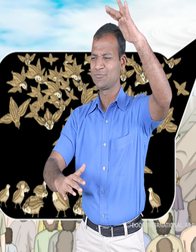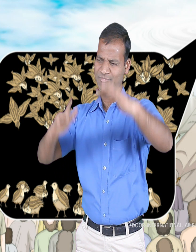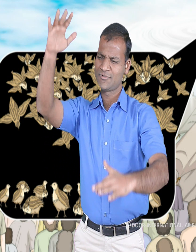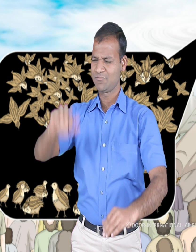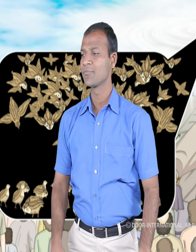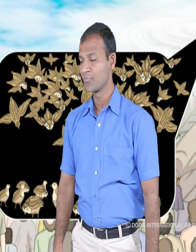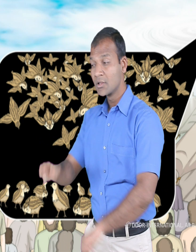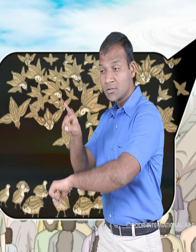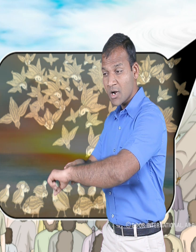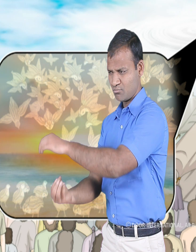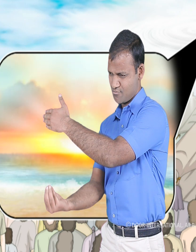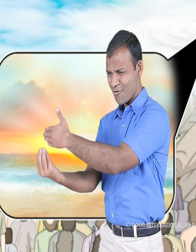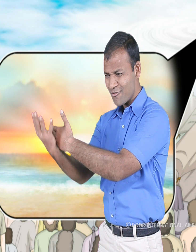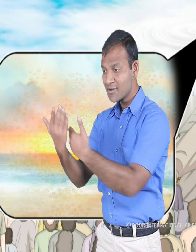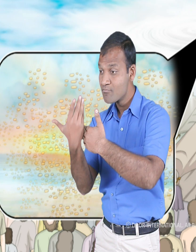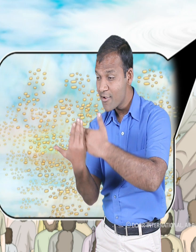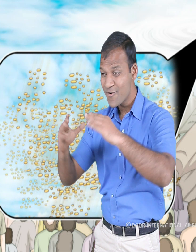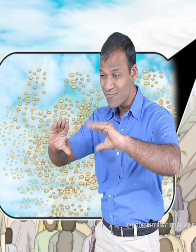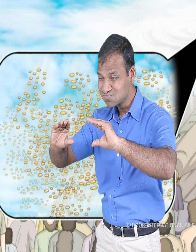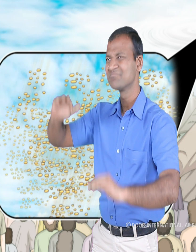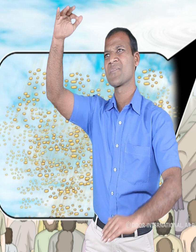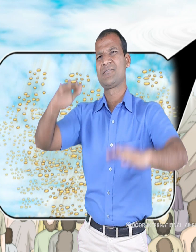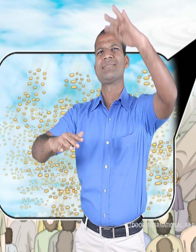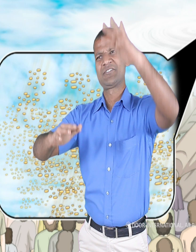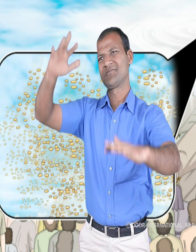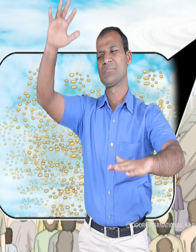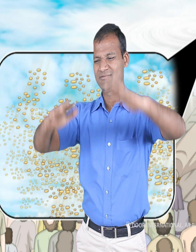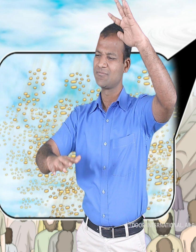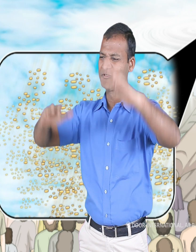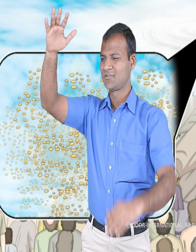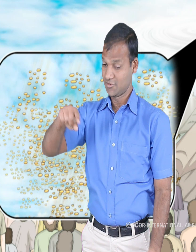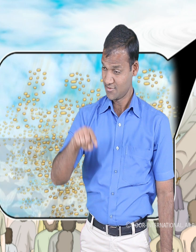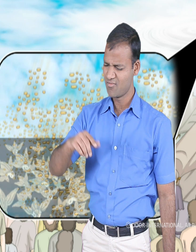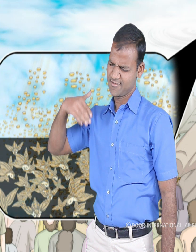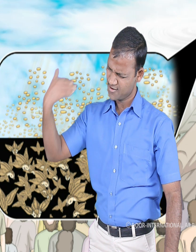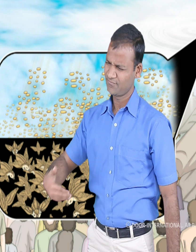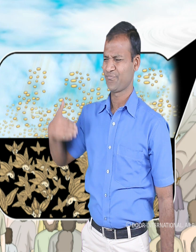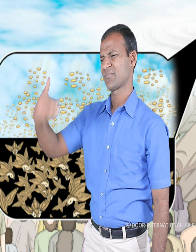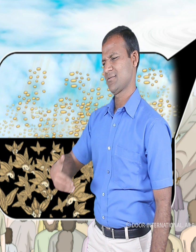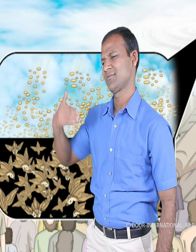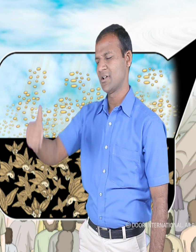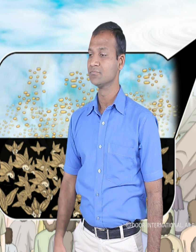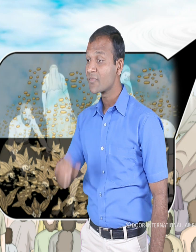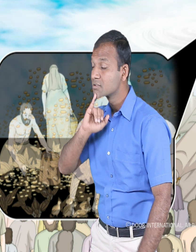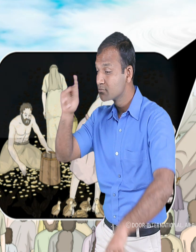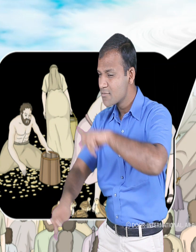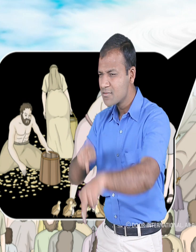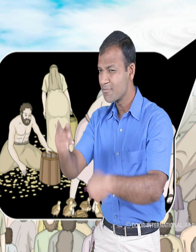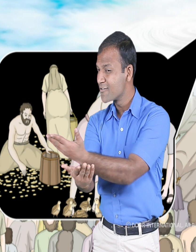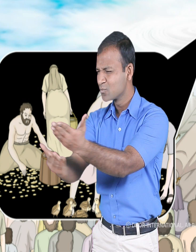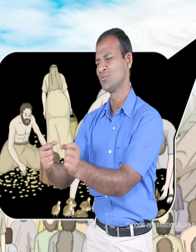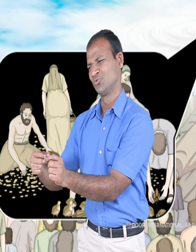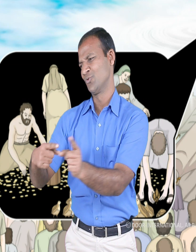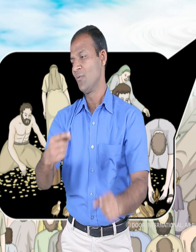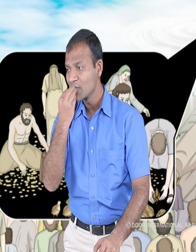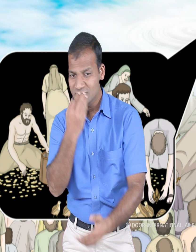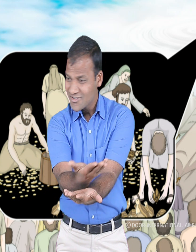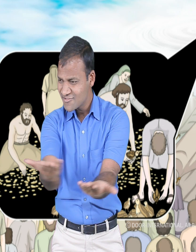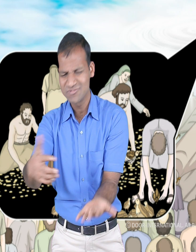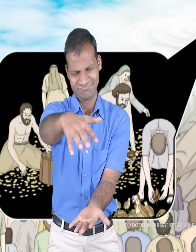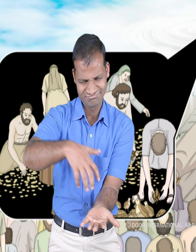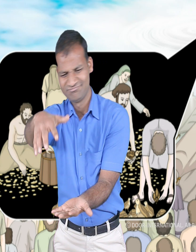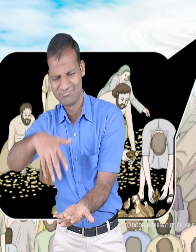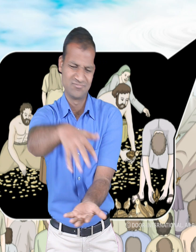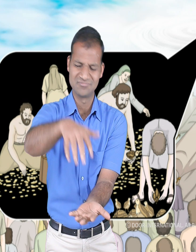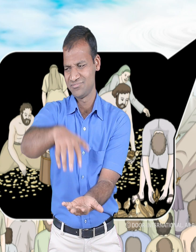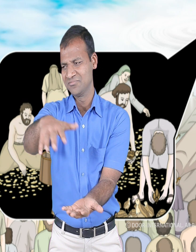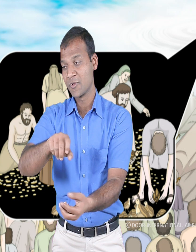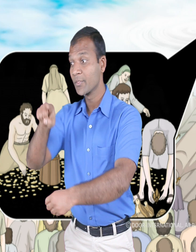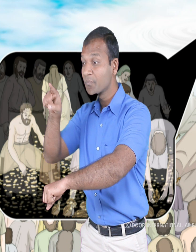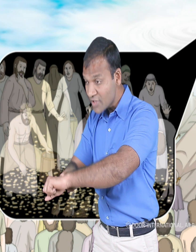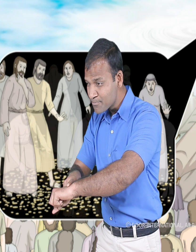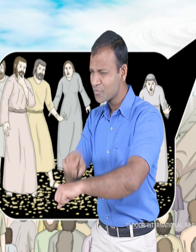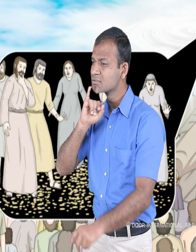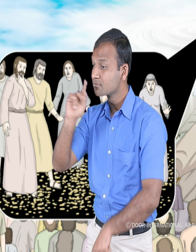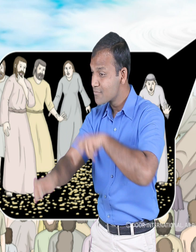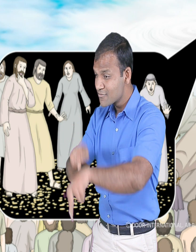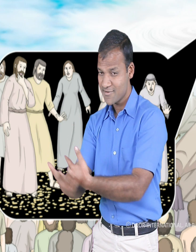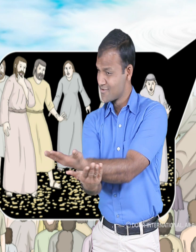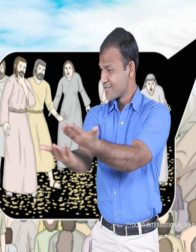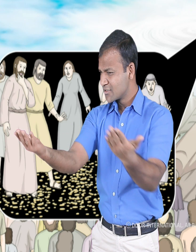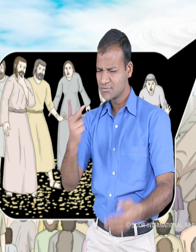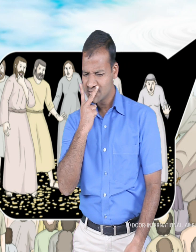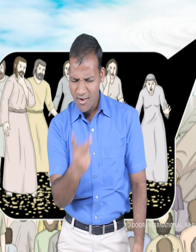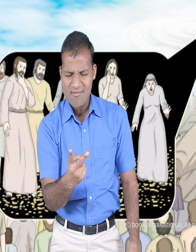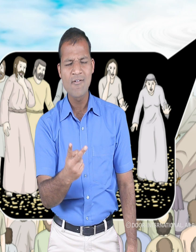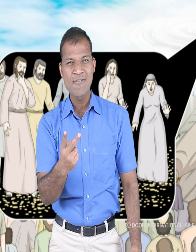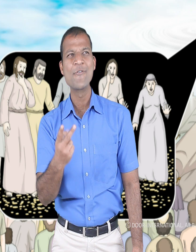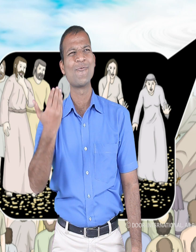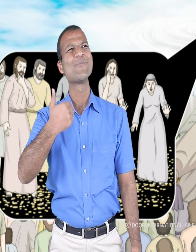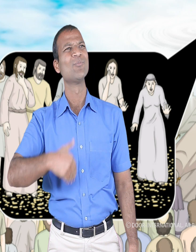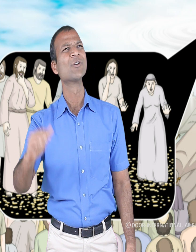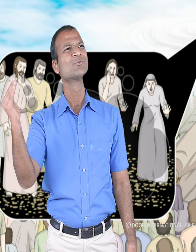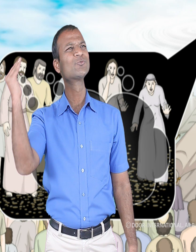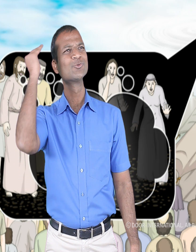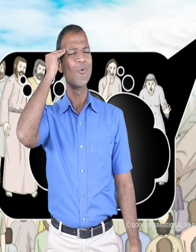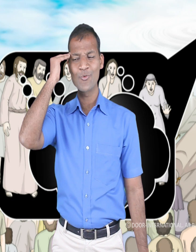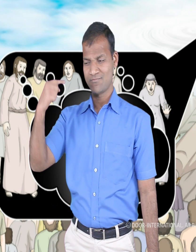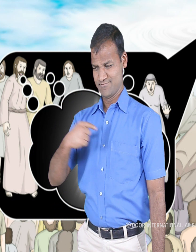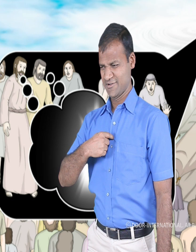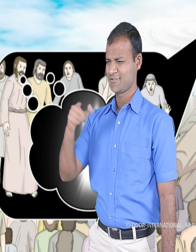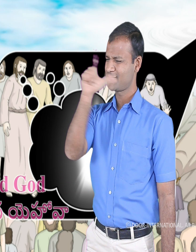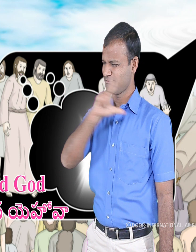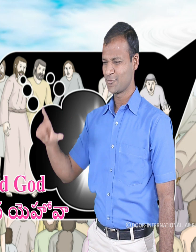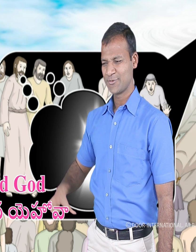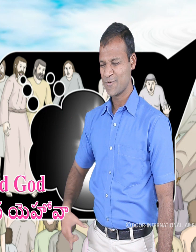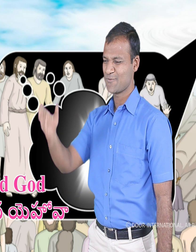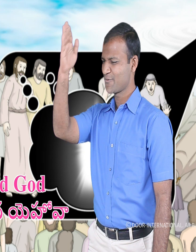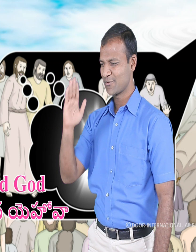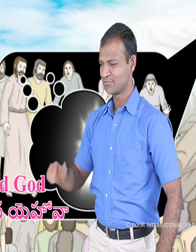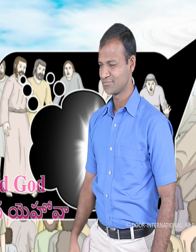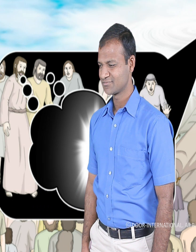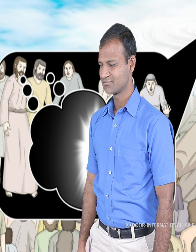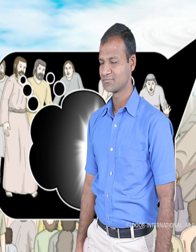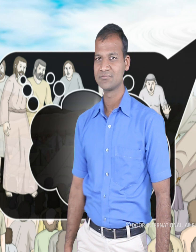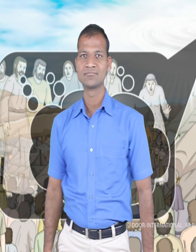Tell them, ‘At twilight you will eat meat, and in the morning you will be filled with bread.